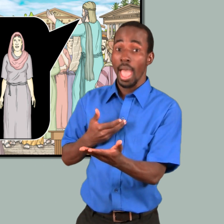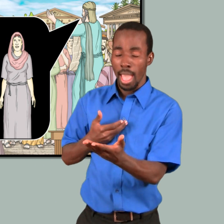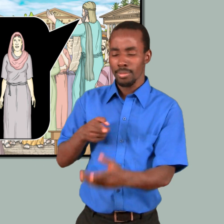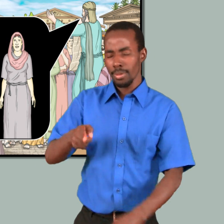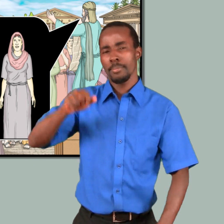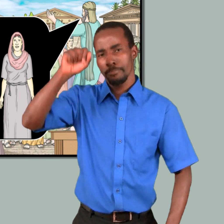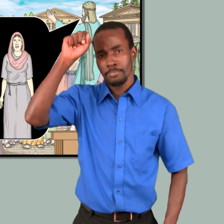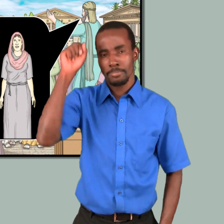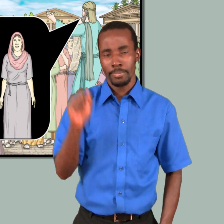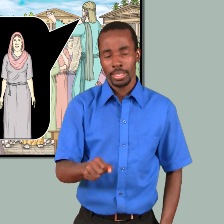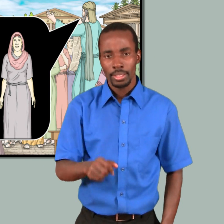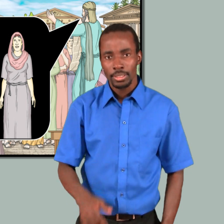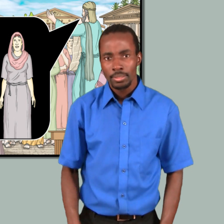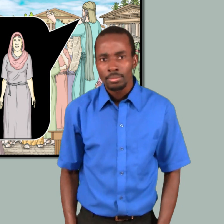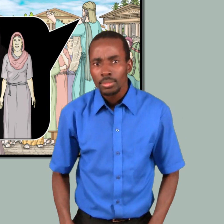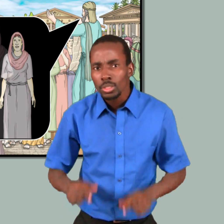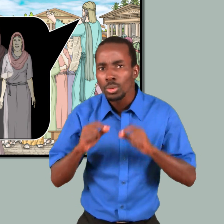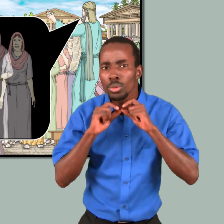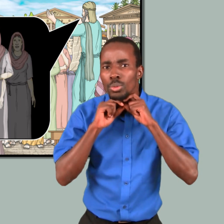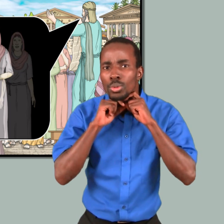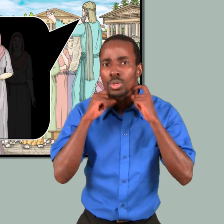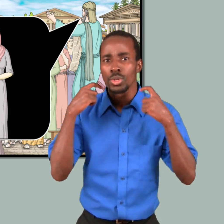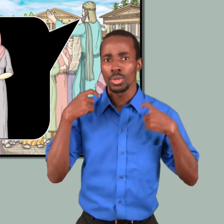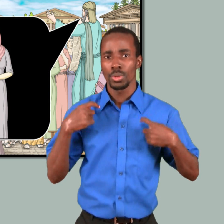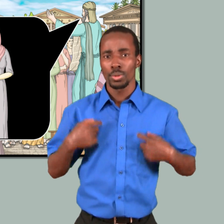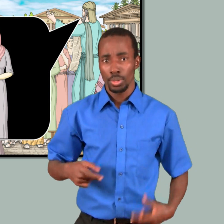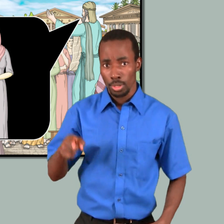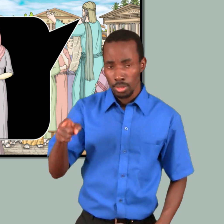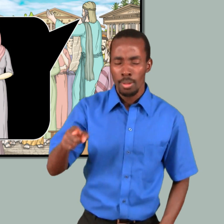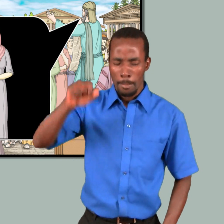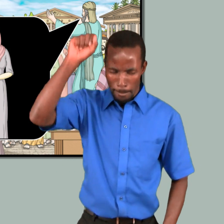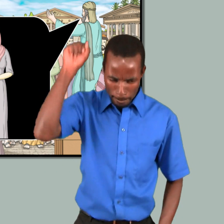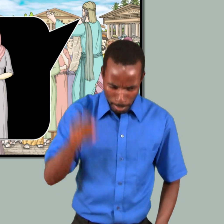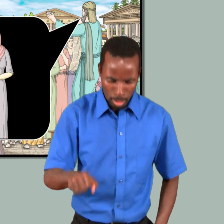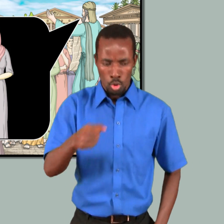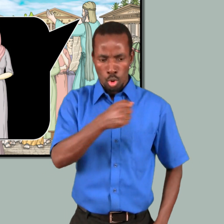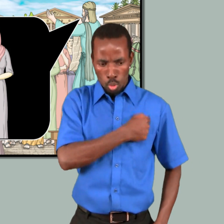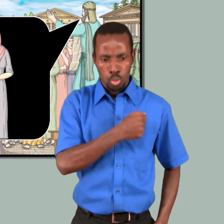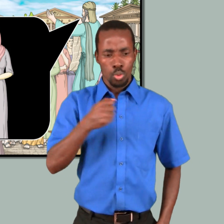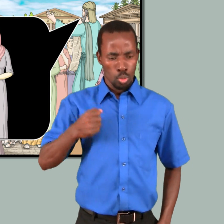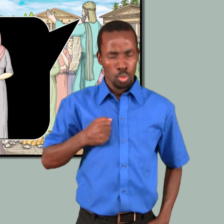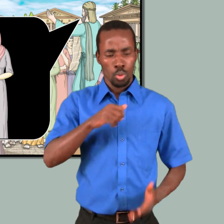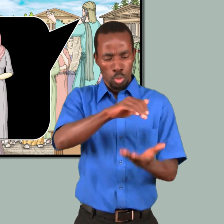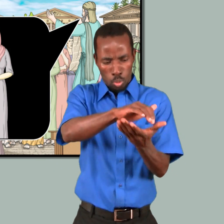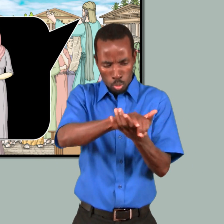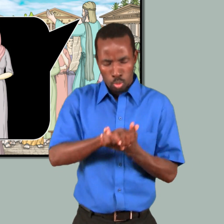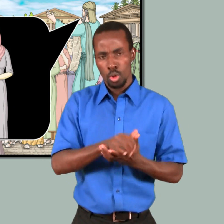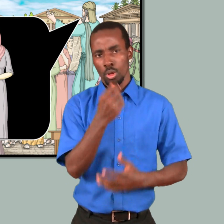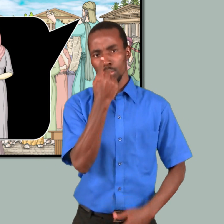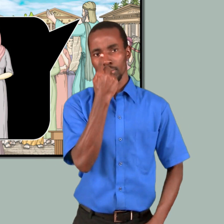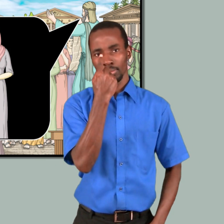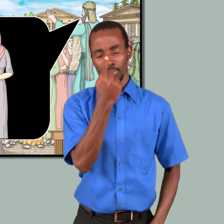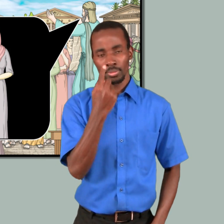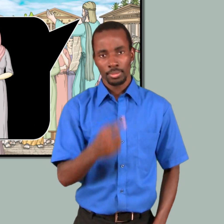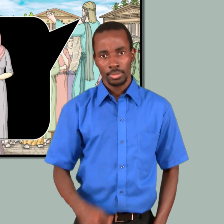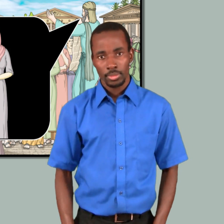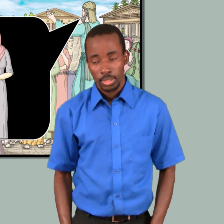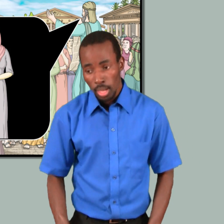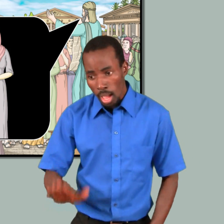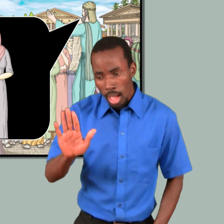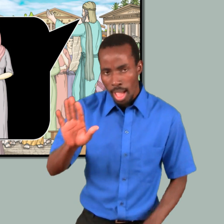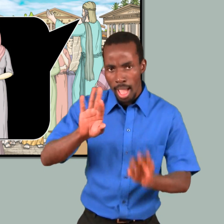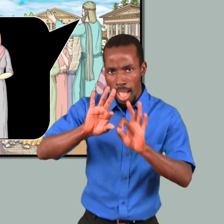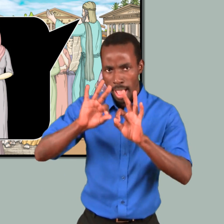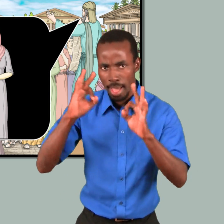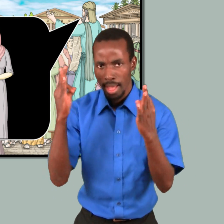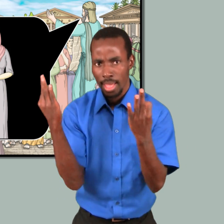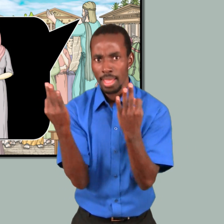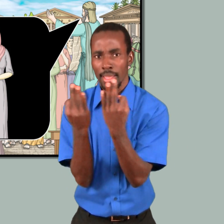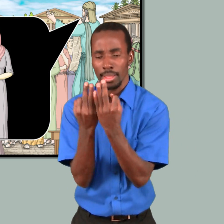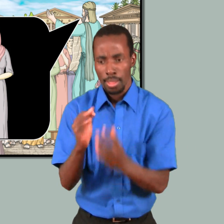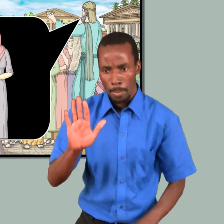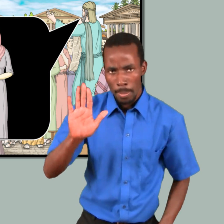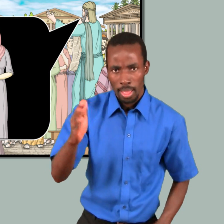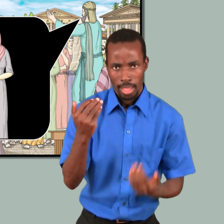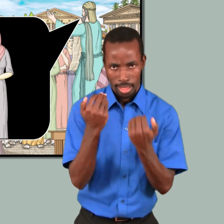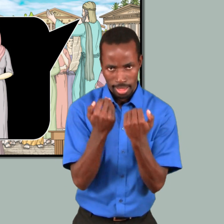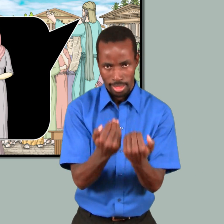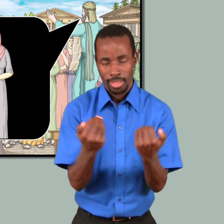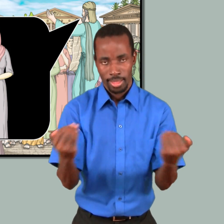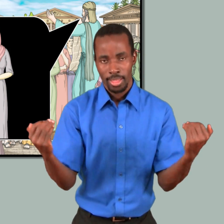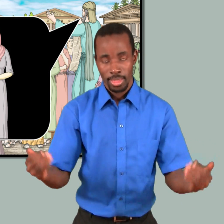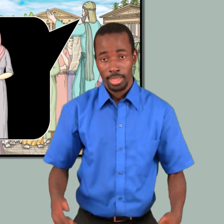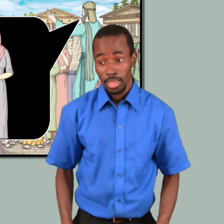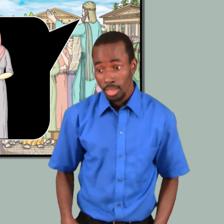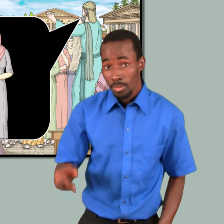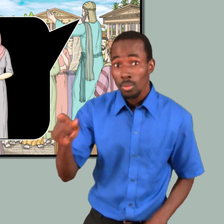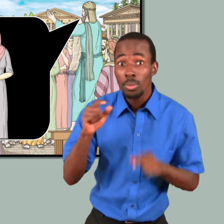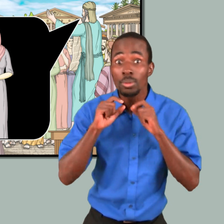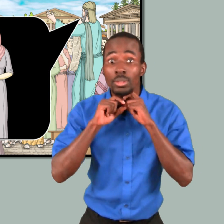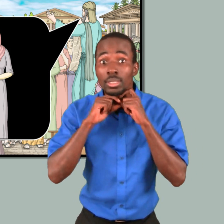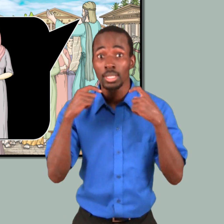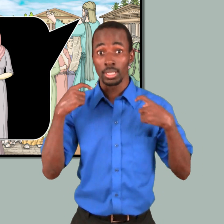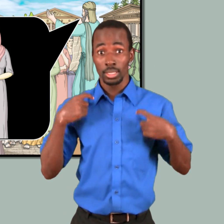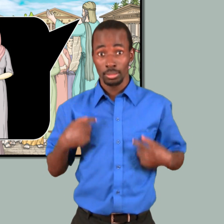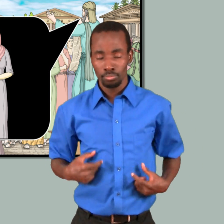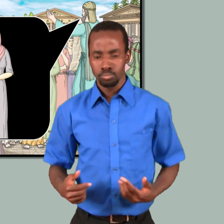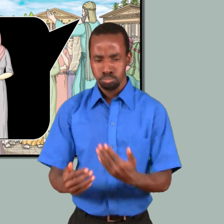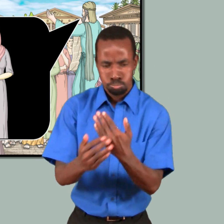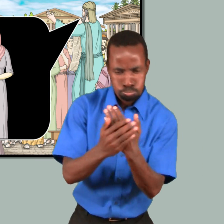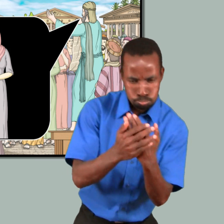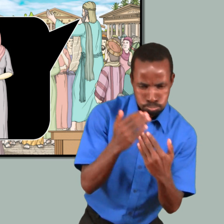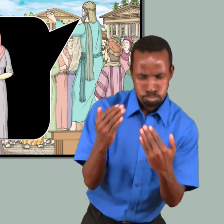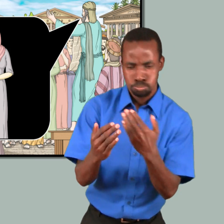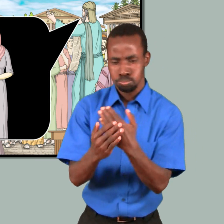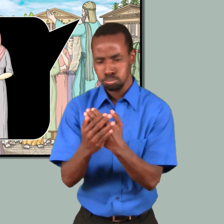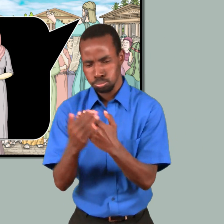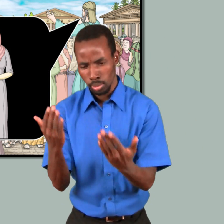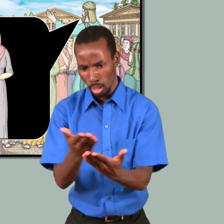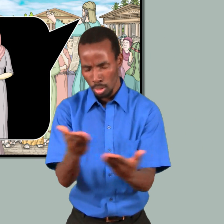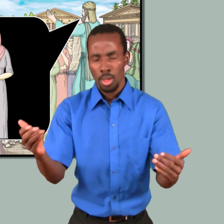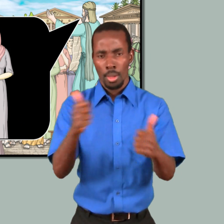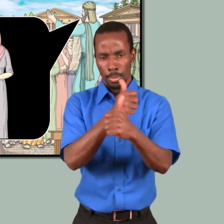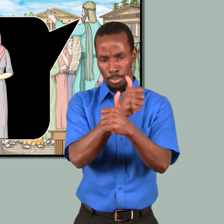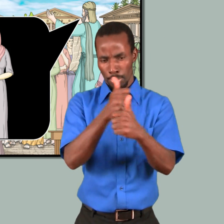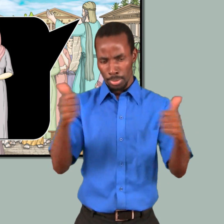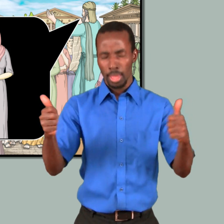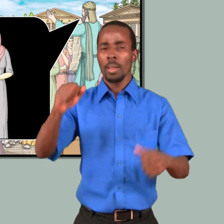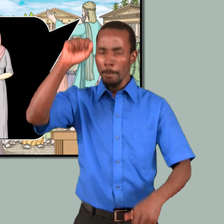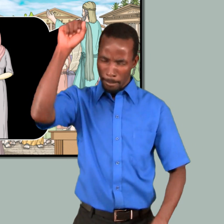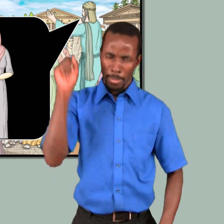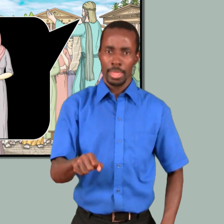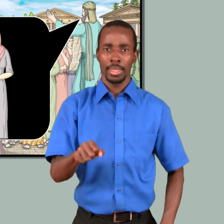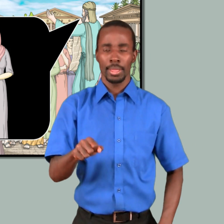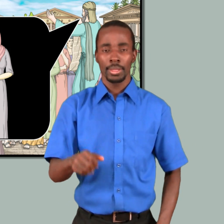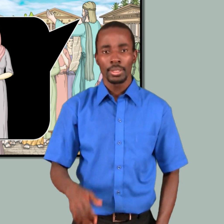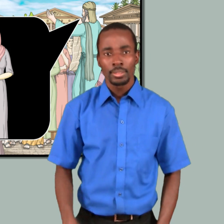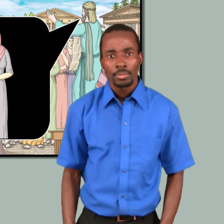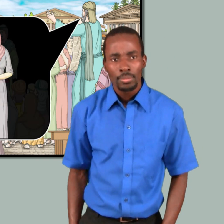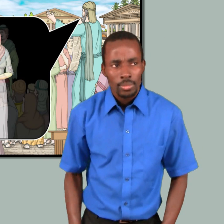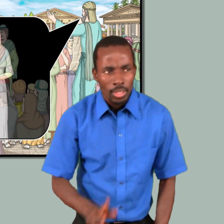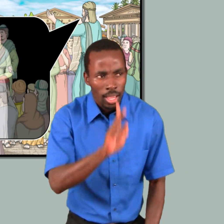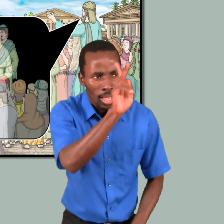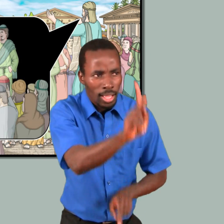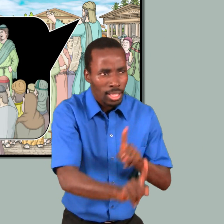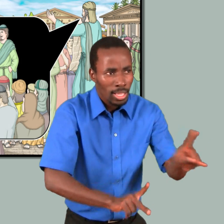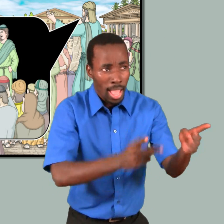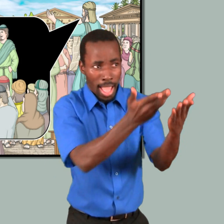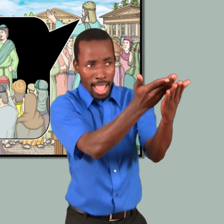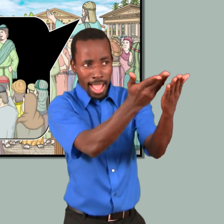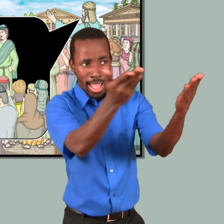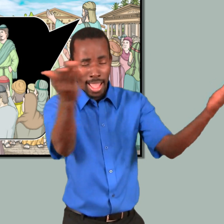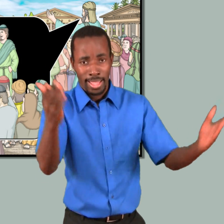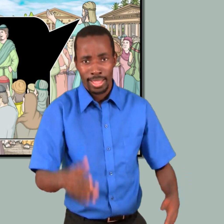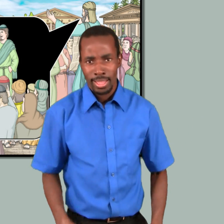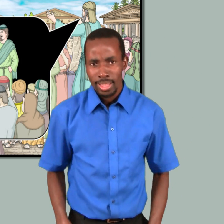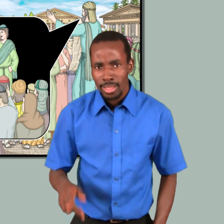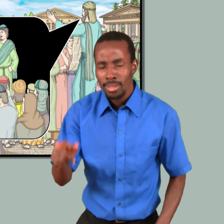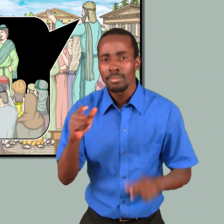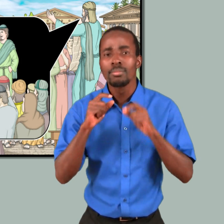A deacon must be the husband of but one wife, a good manager of his children and of his own household.